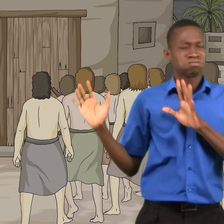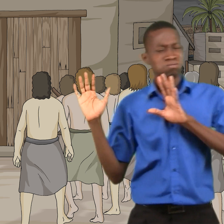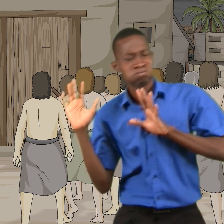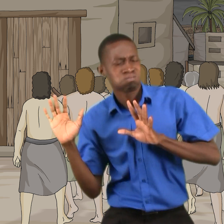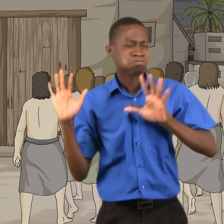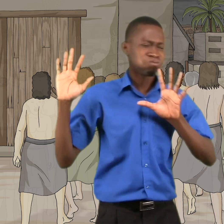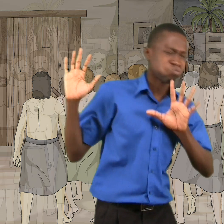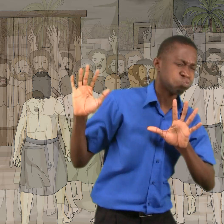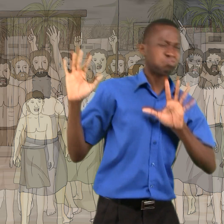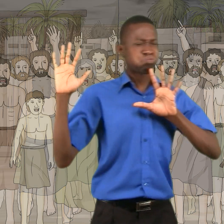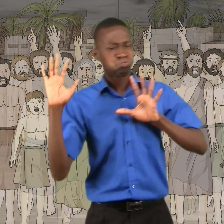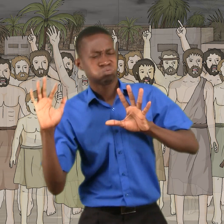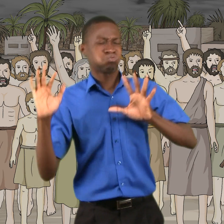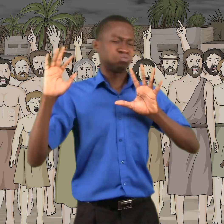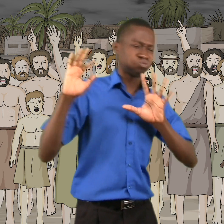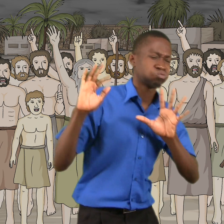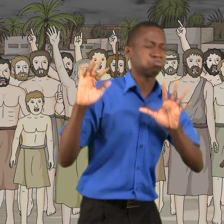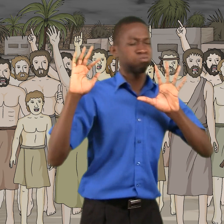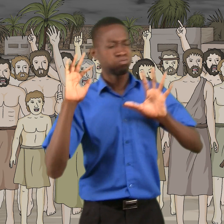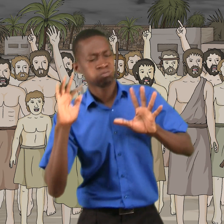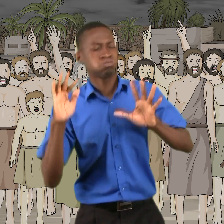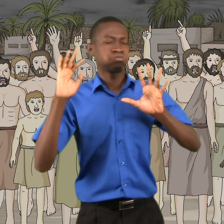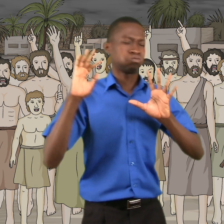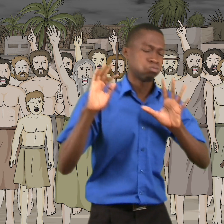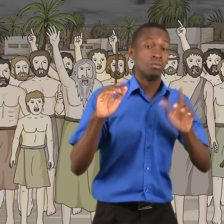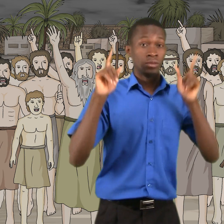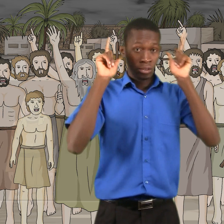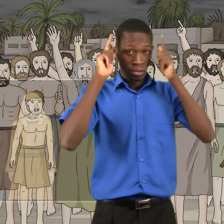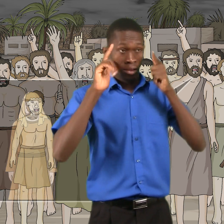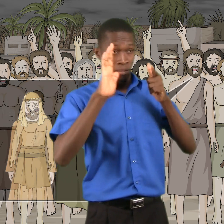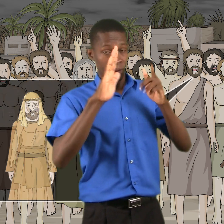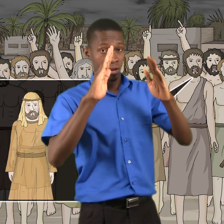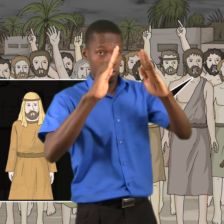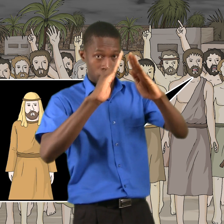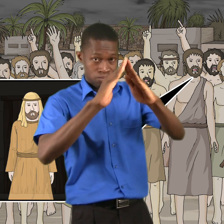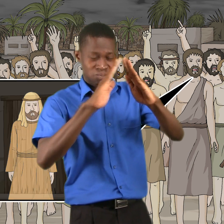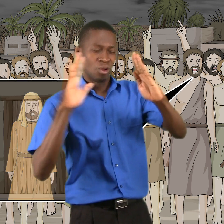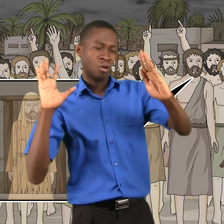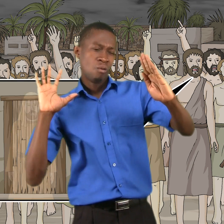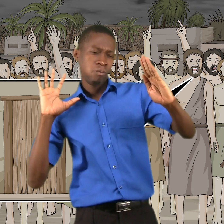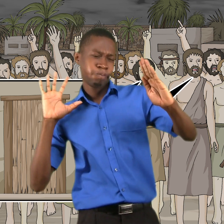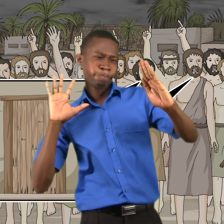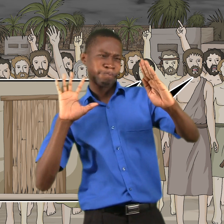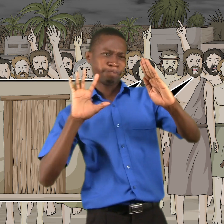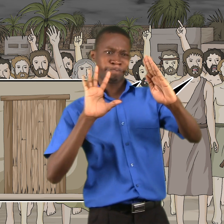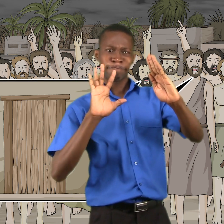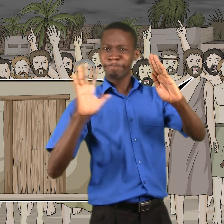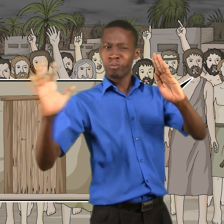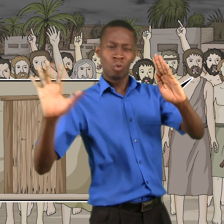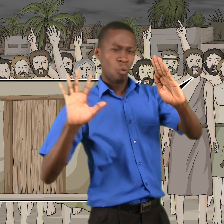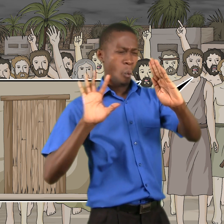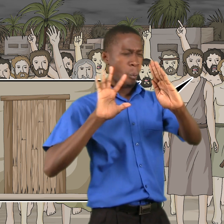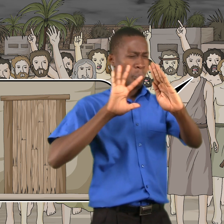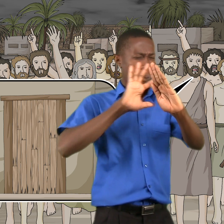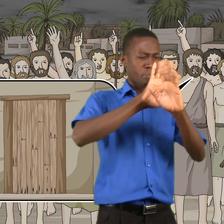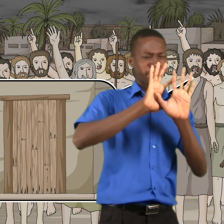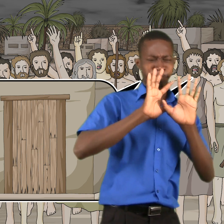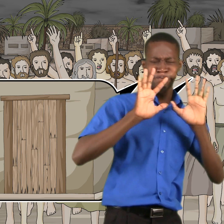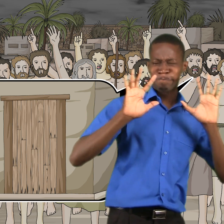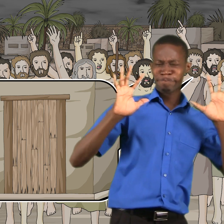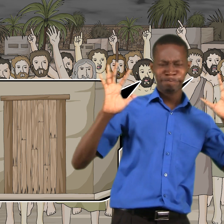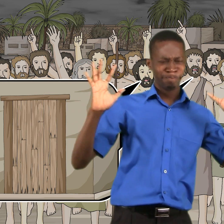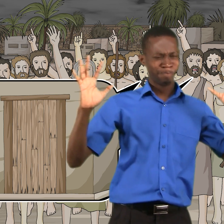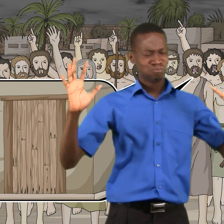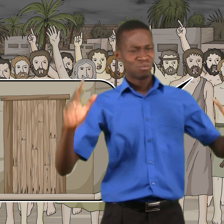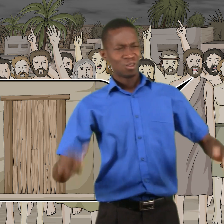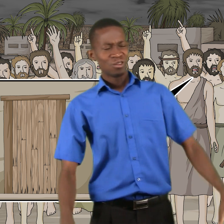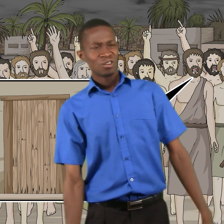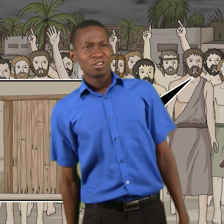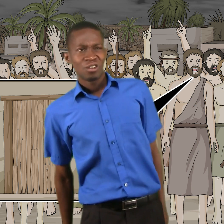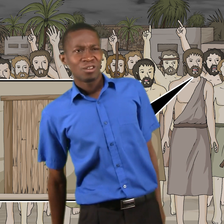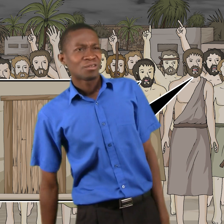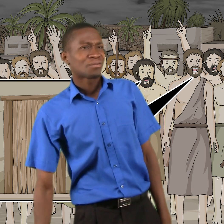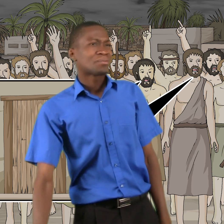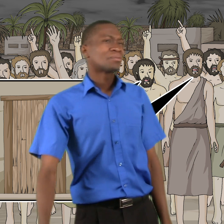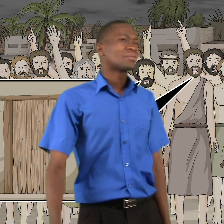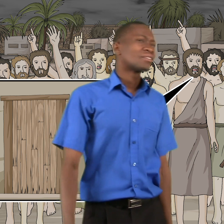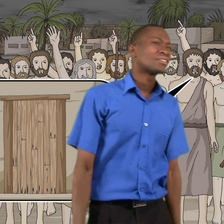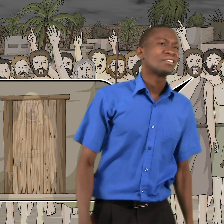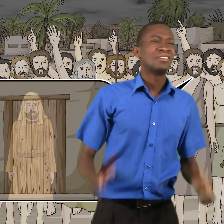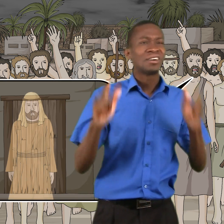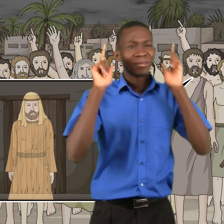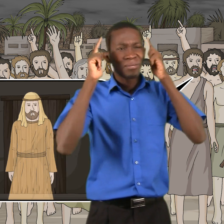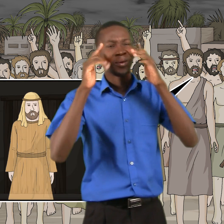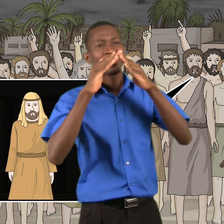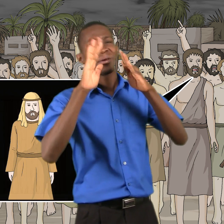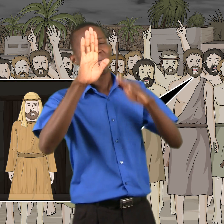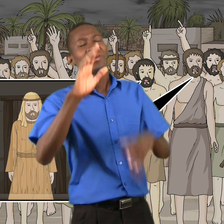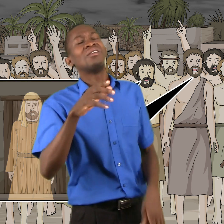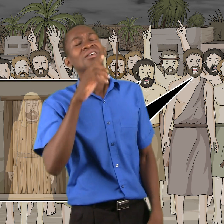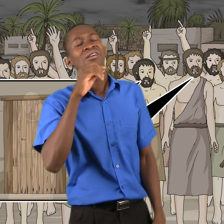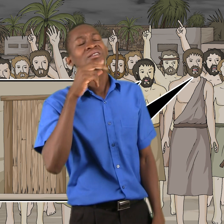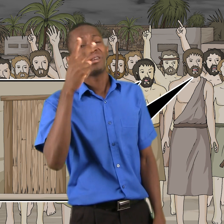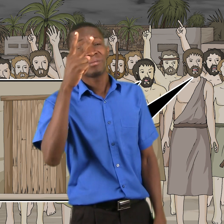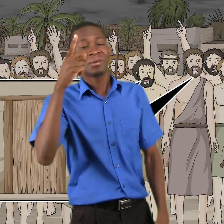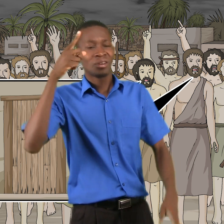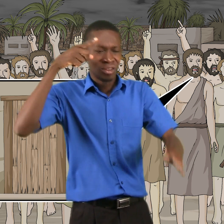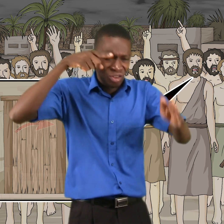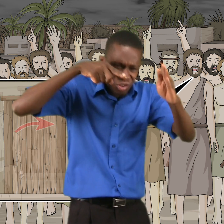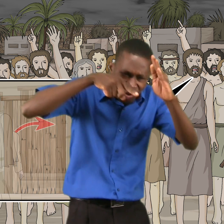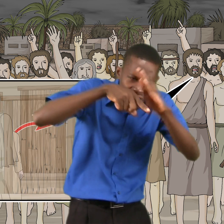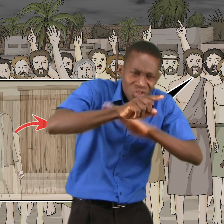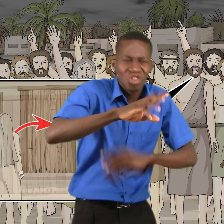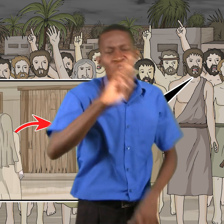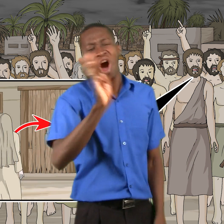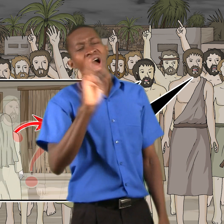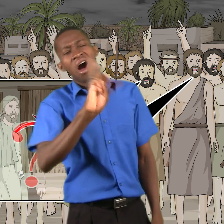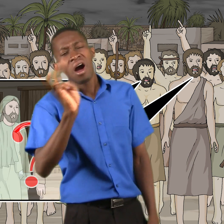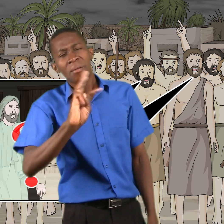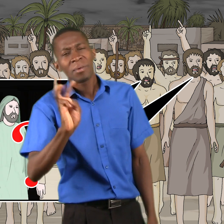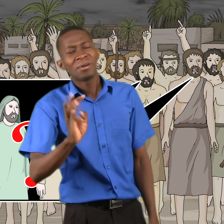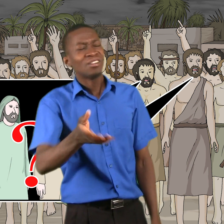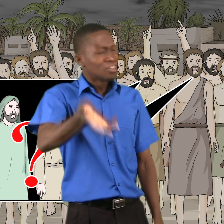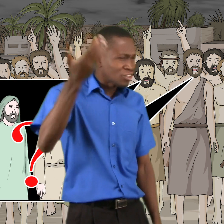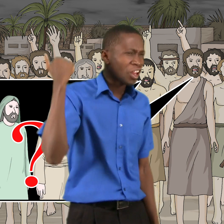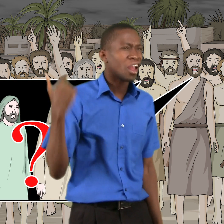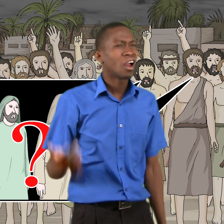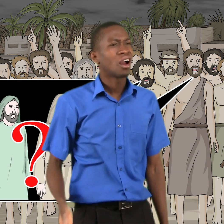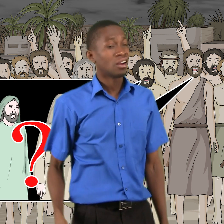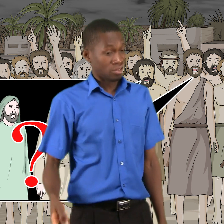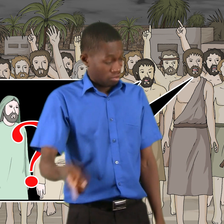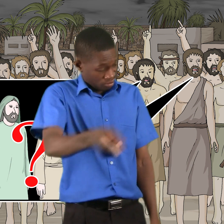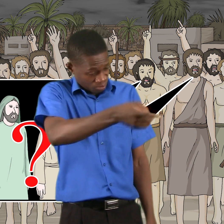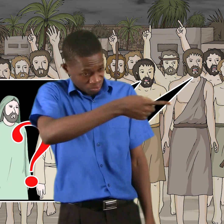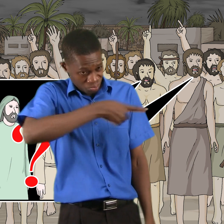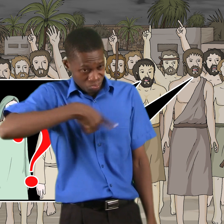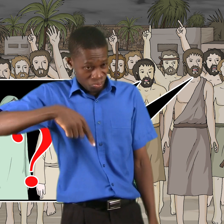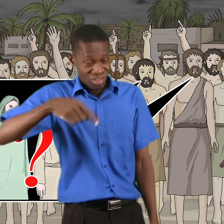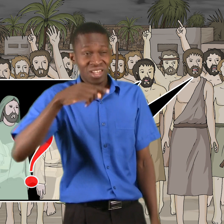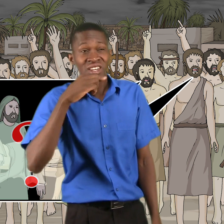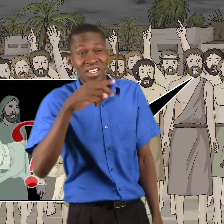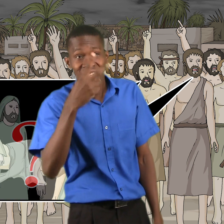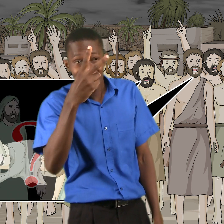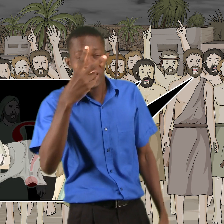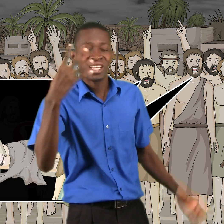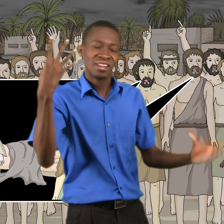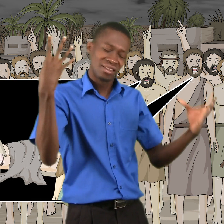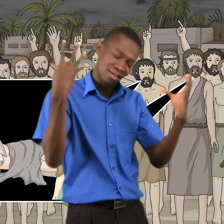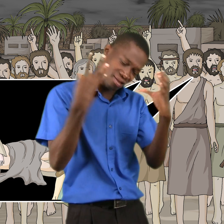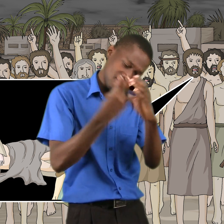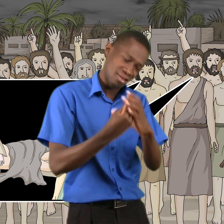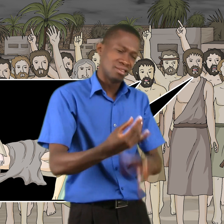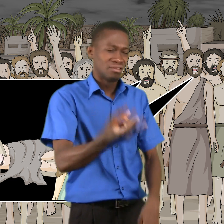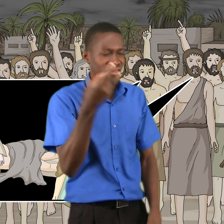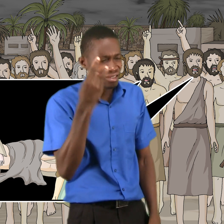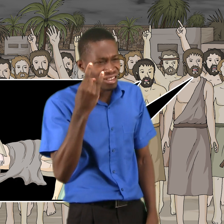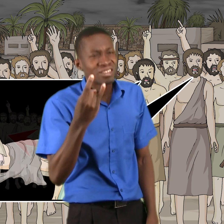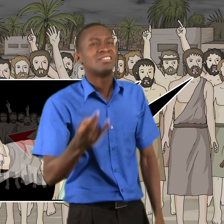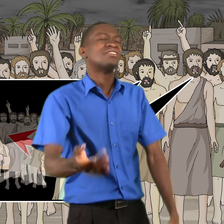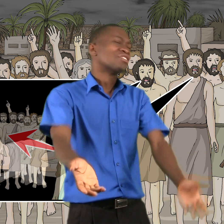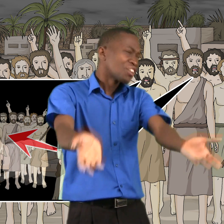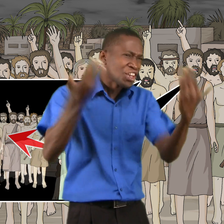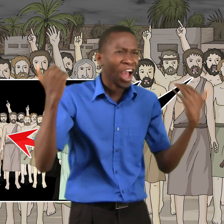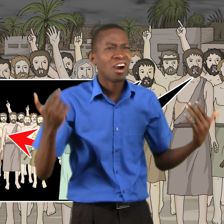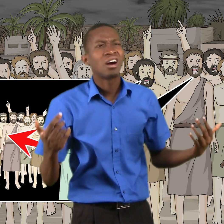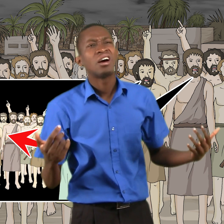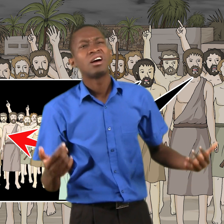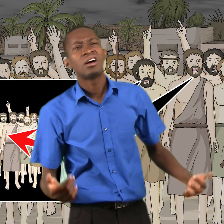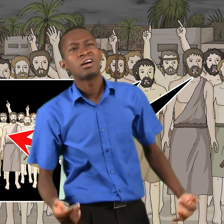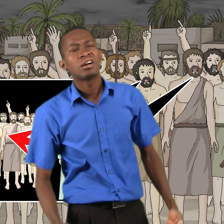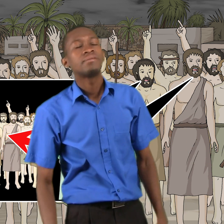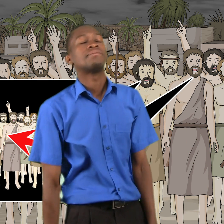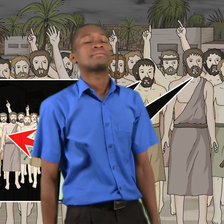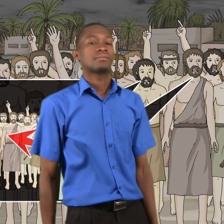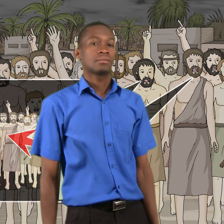They called out to Lot, saying, “Where are the men who came to you tonight?